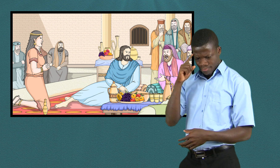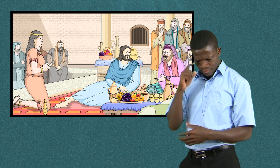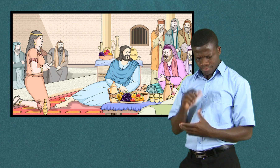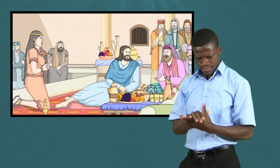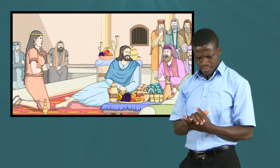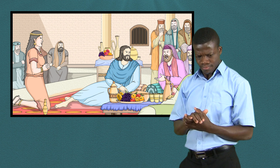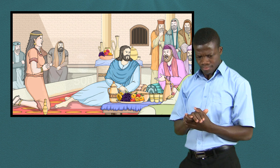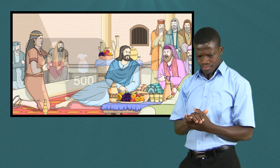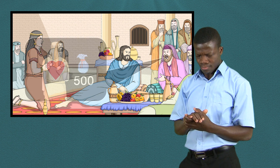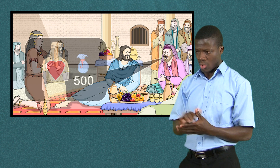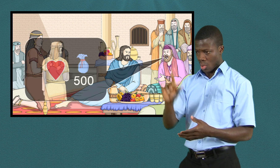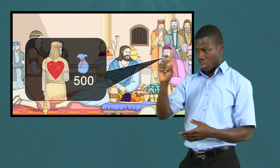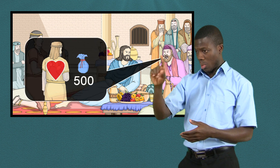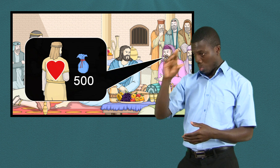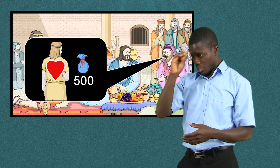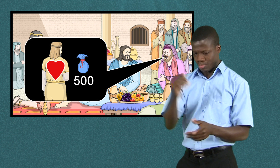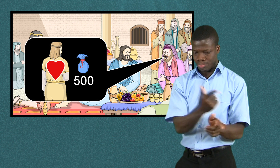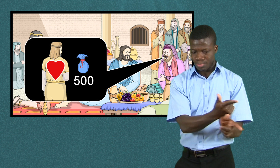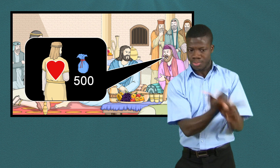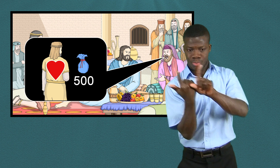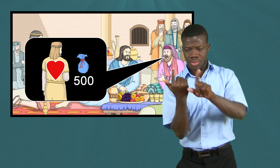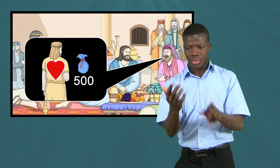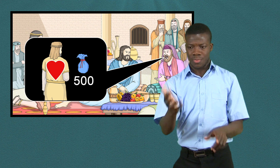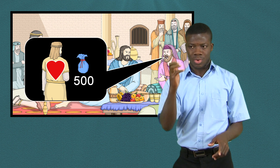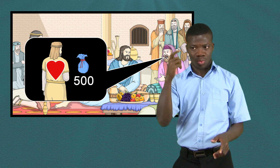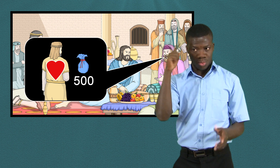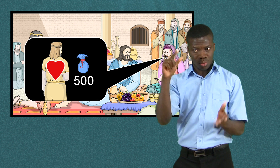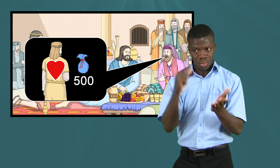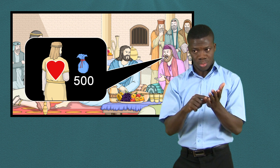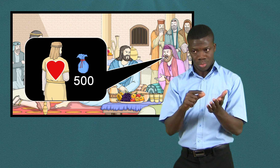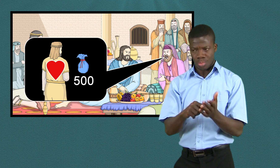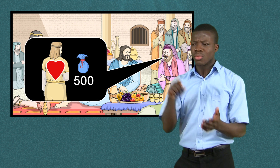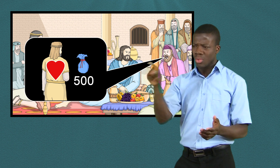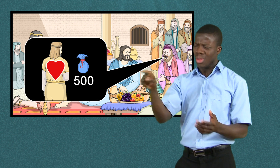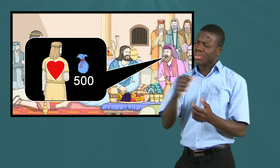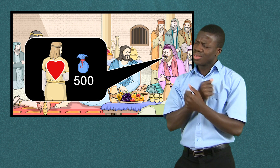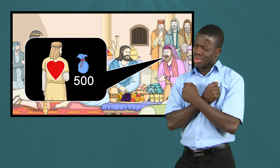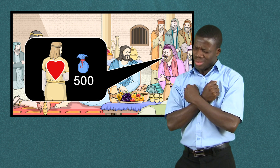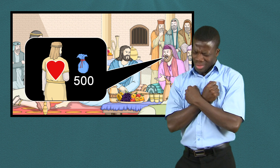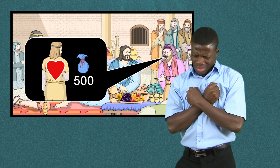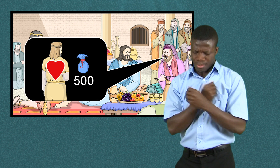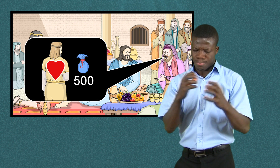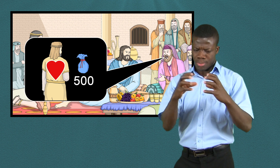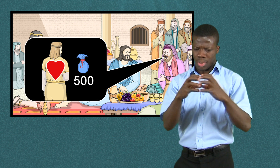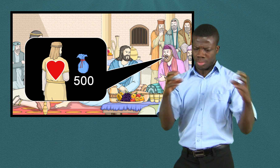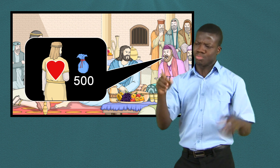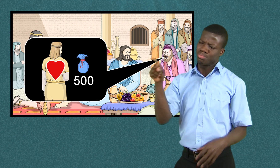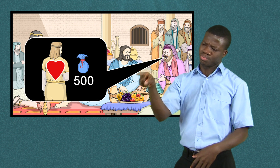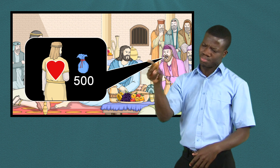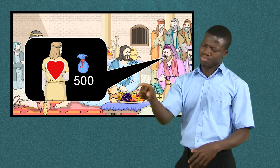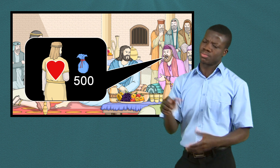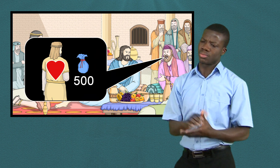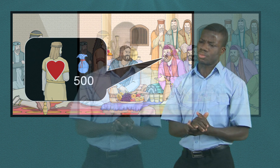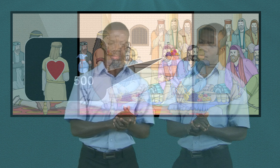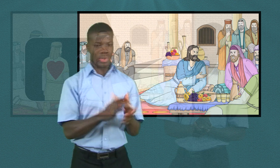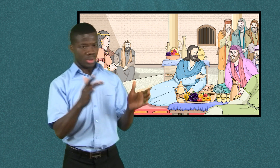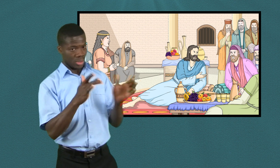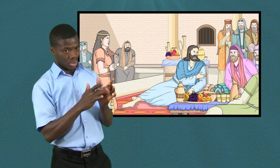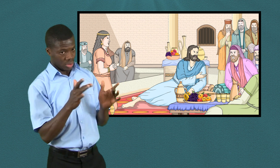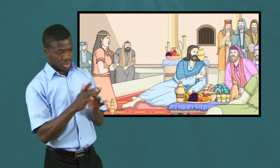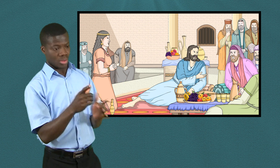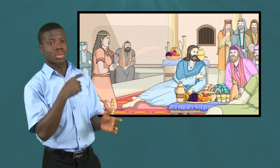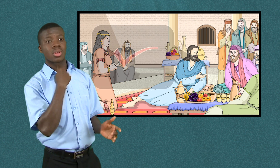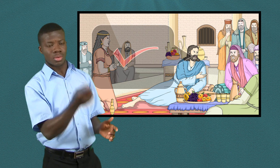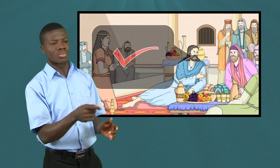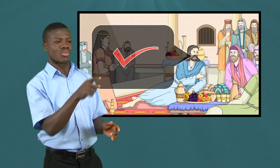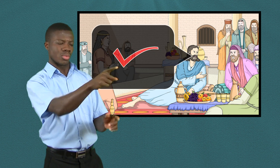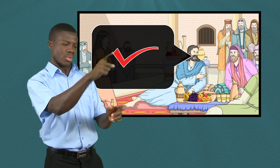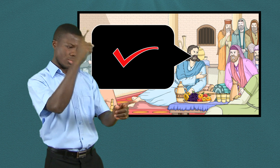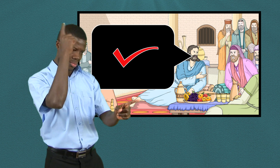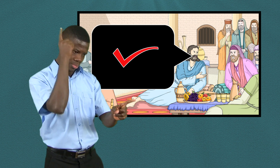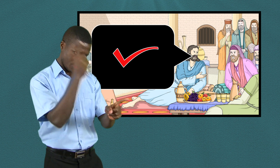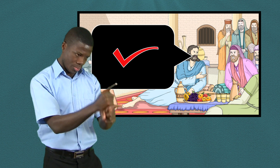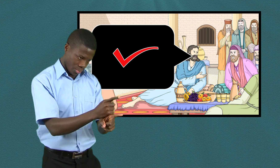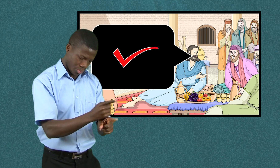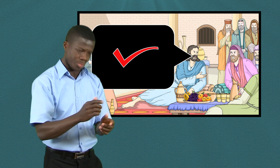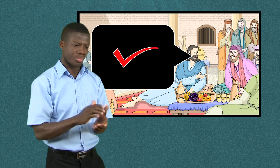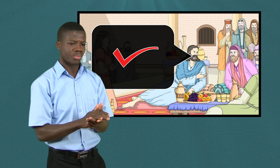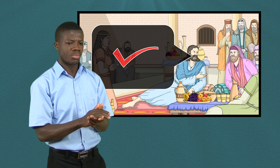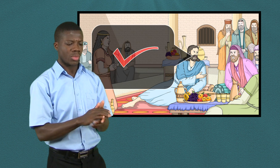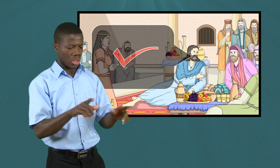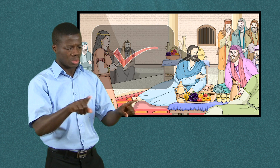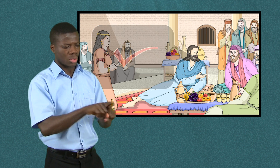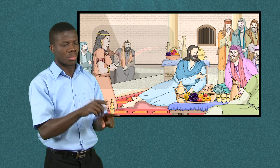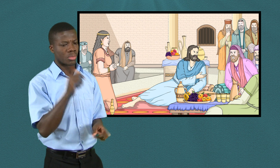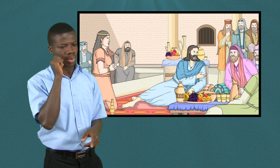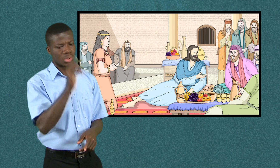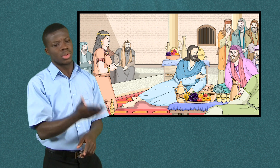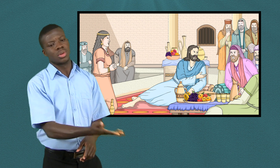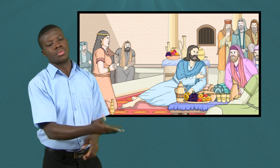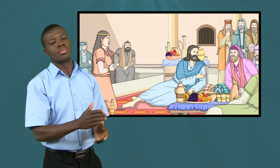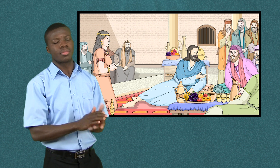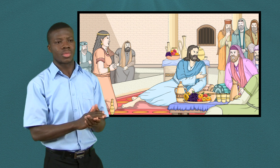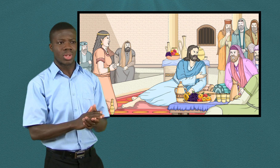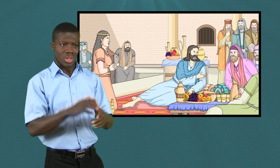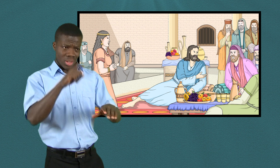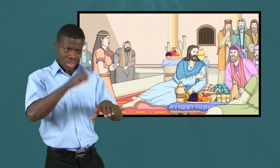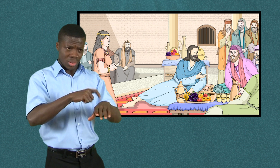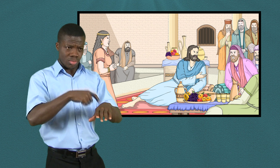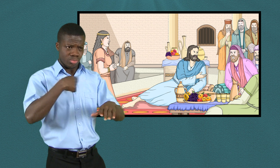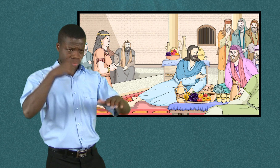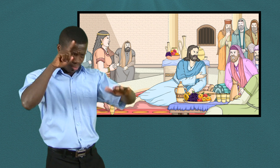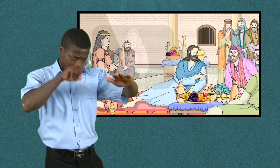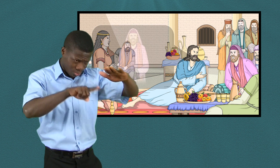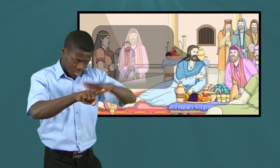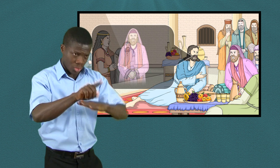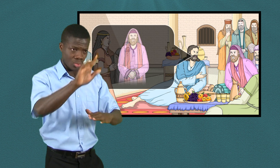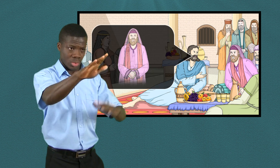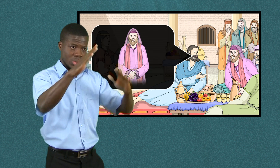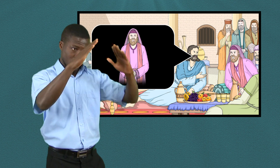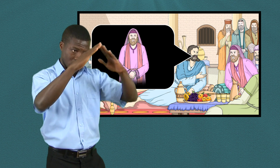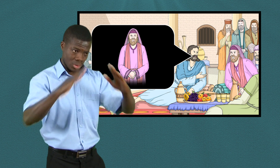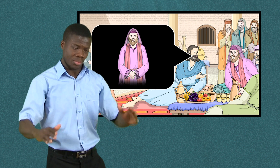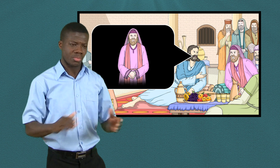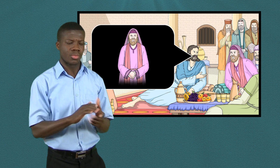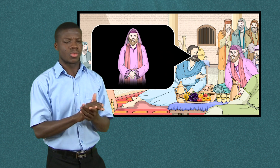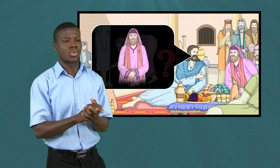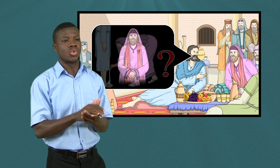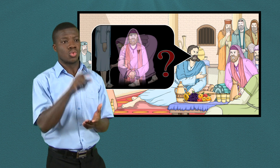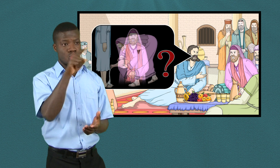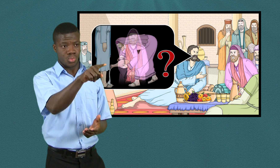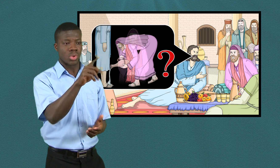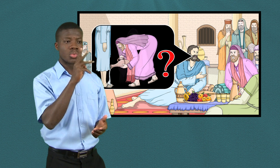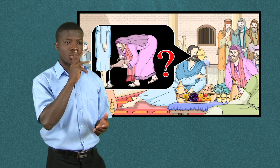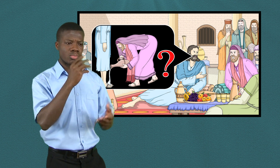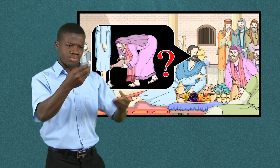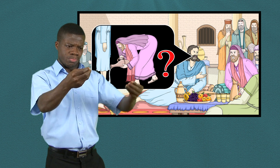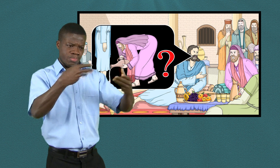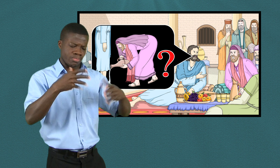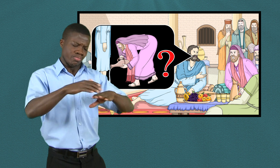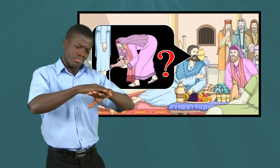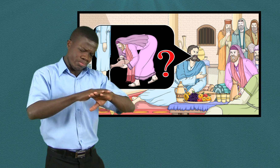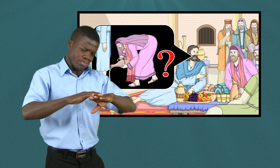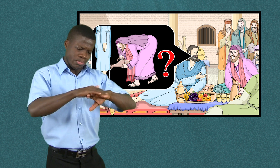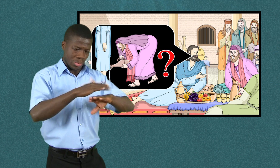“I suppose the one who was forgiven more,” Simon replied. “You have judged correctly,” Jesus said. And turning toward the woman, He said to Simon, “Do you see this woman?